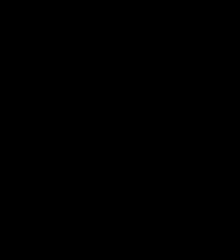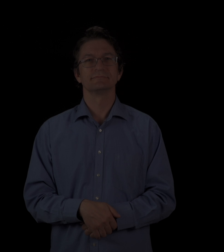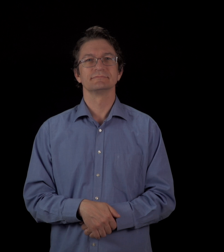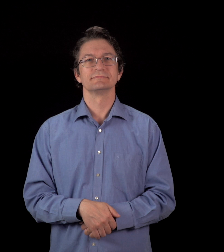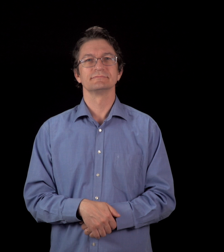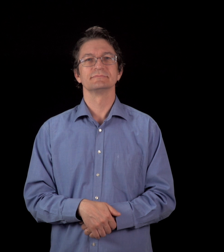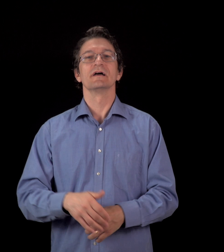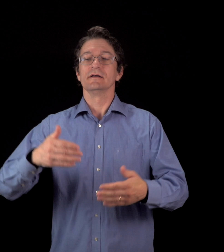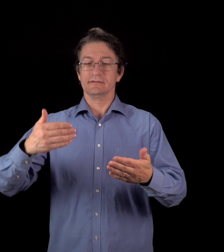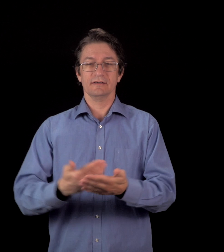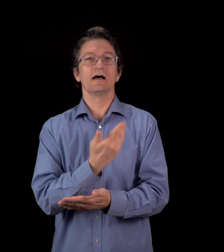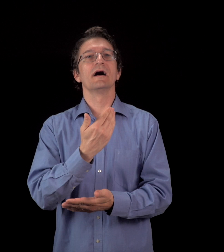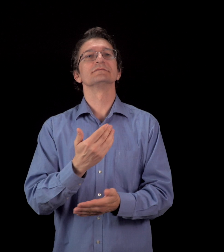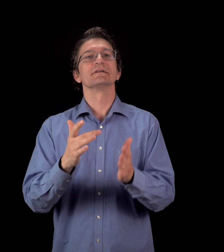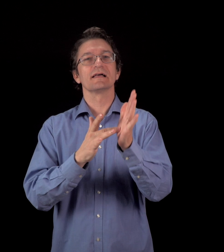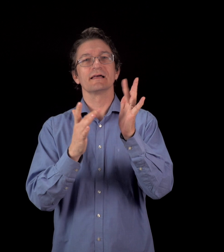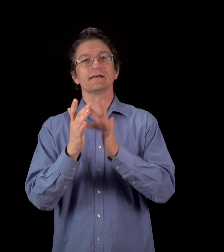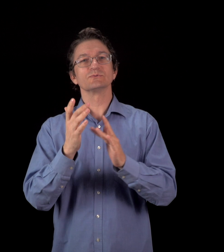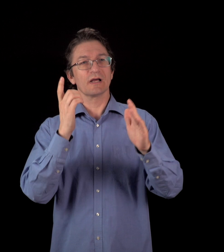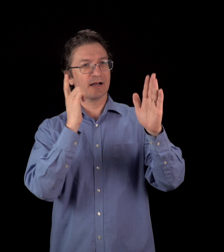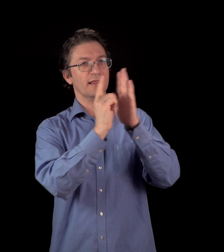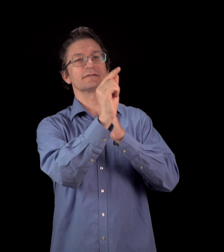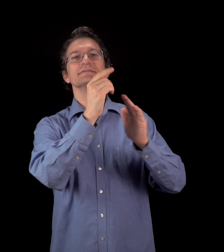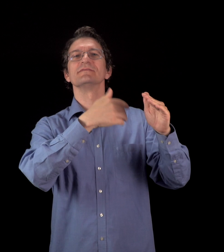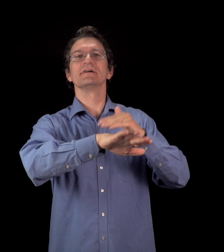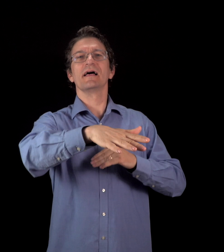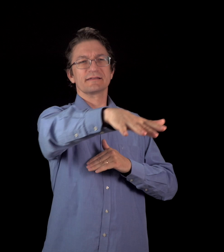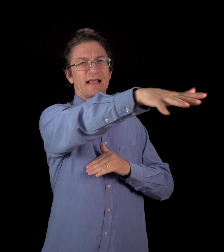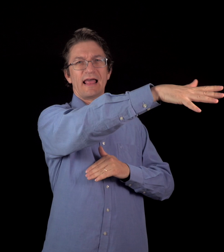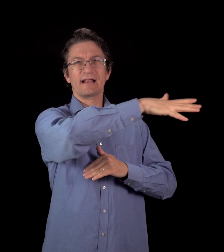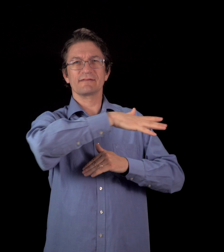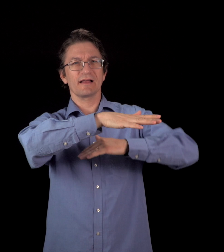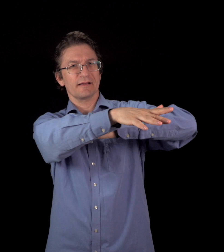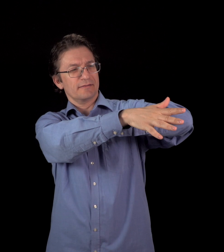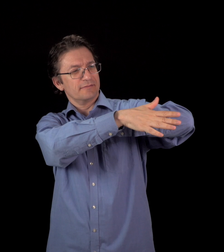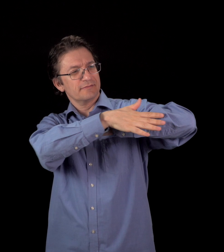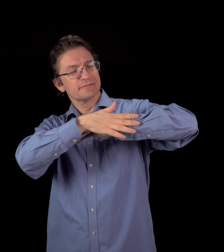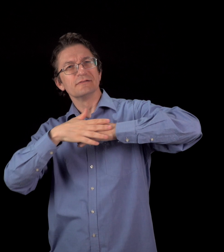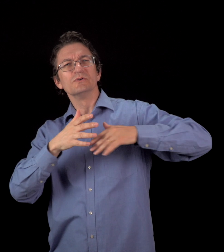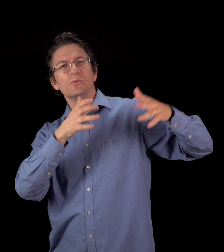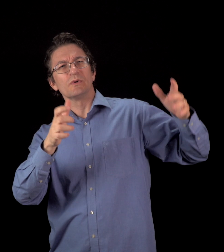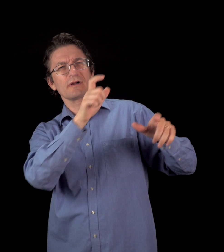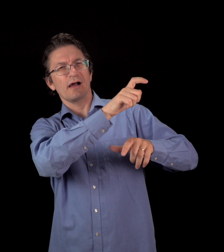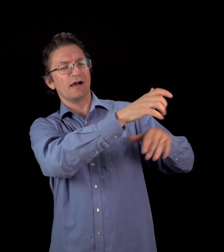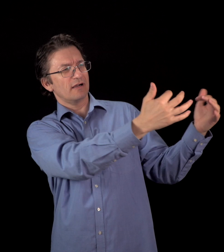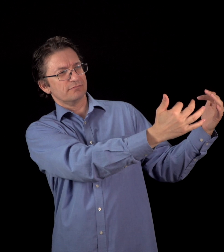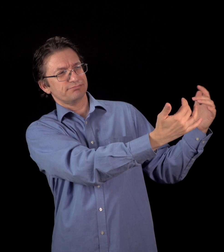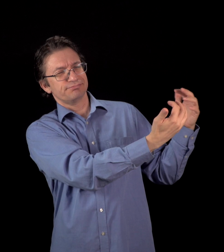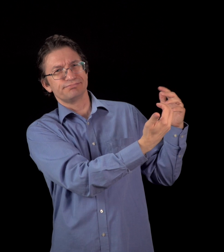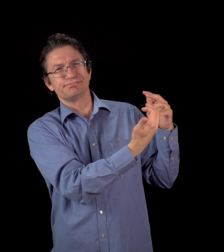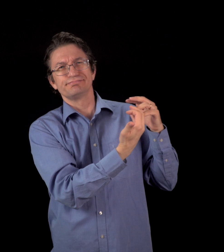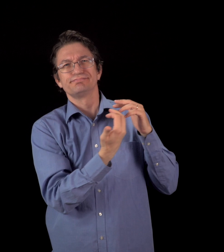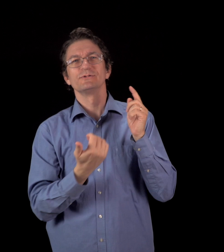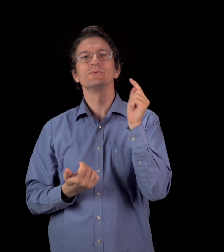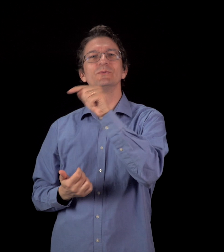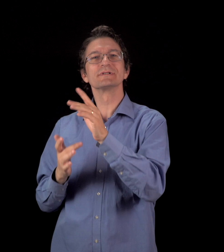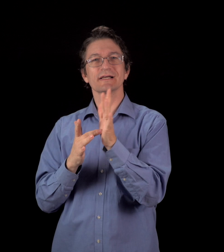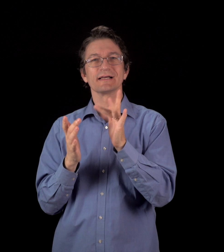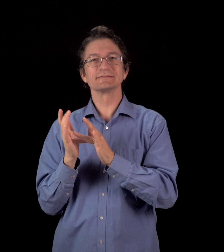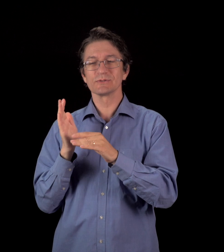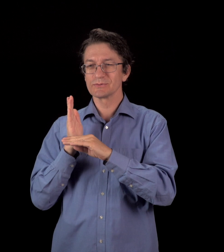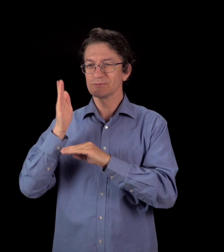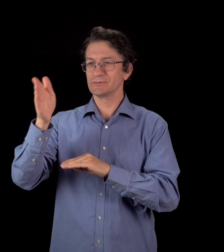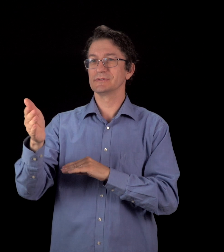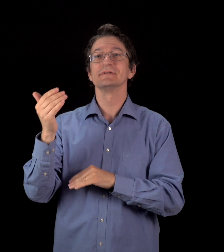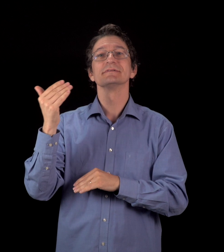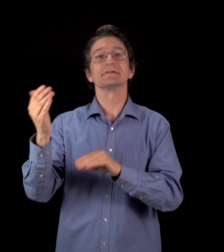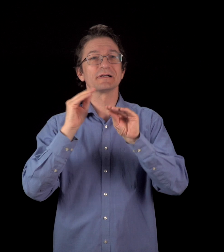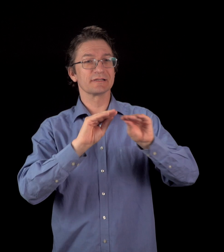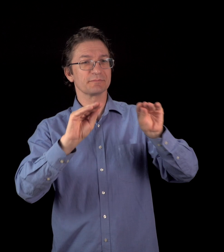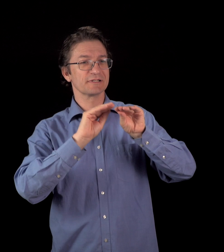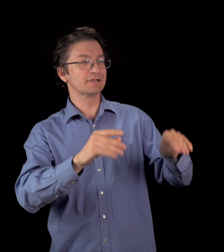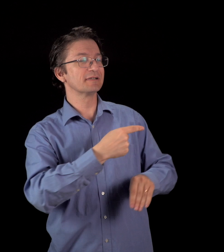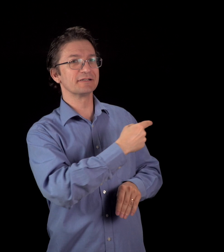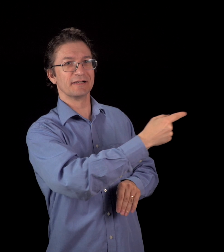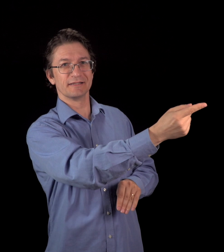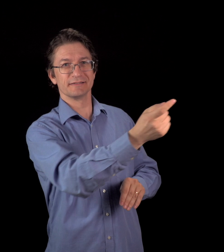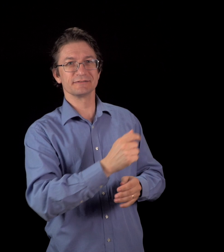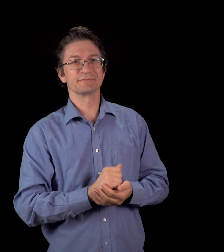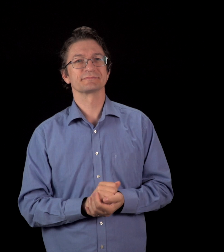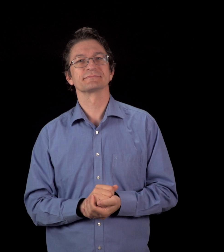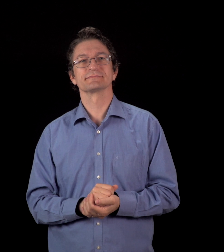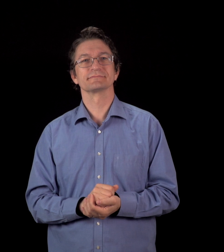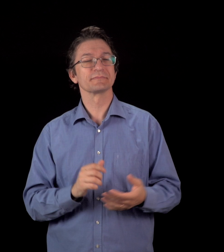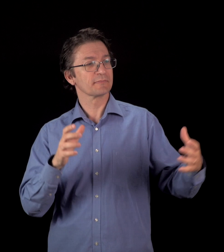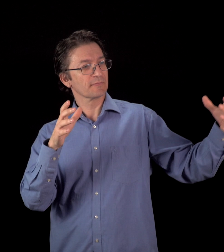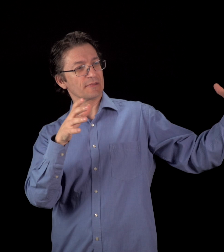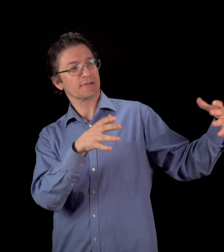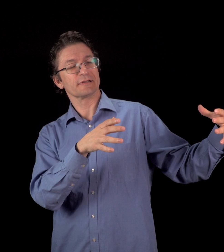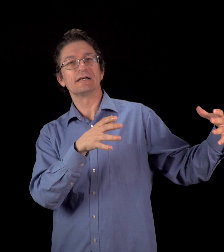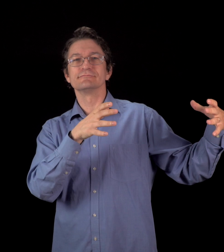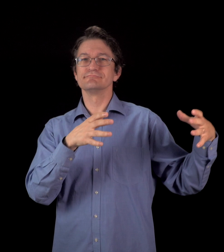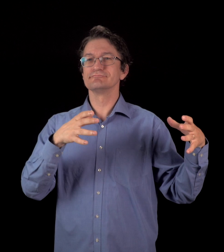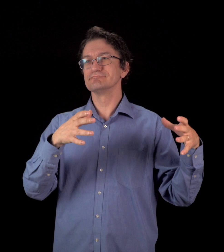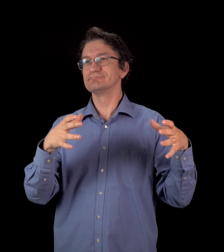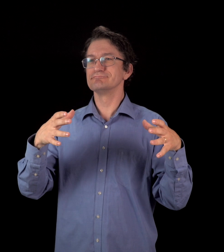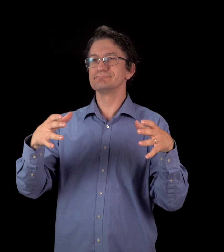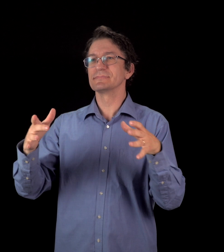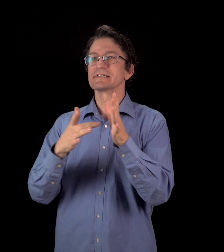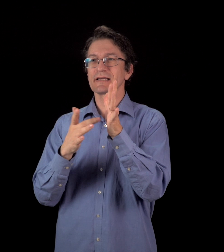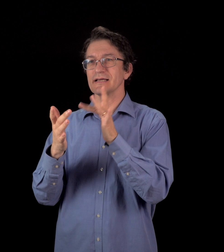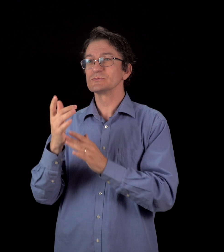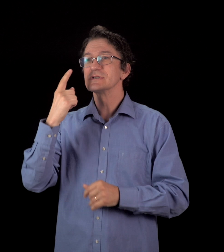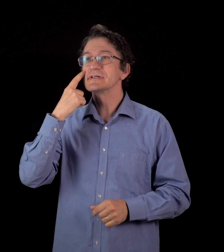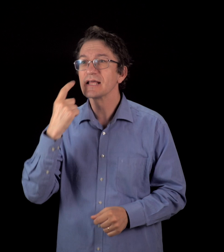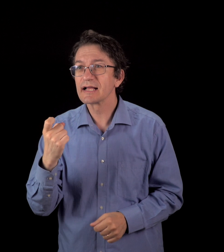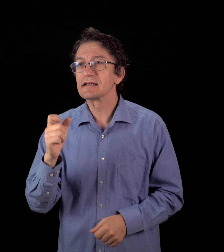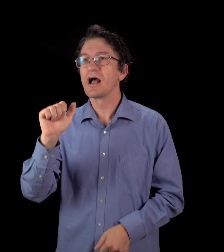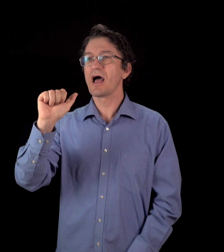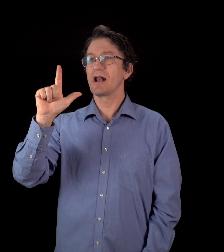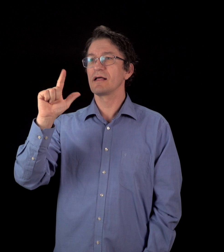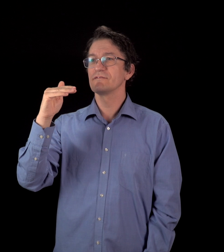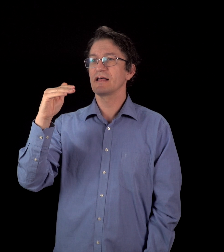Once again Jesus went out beside the sea. All the people came to Him, and He taught them there.